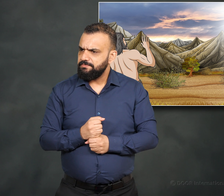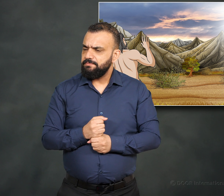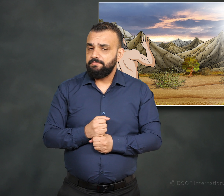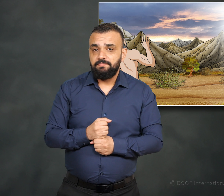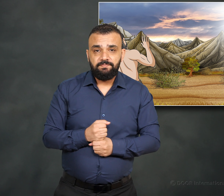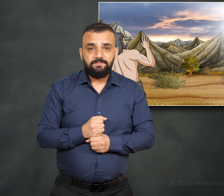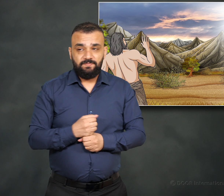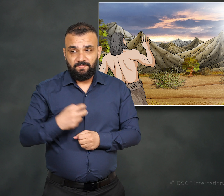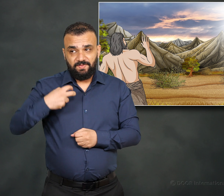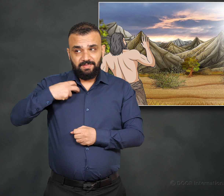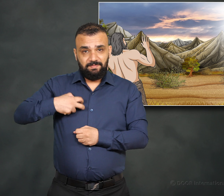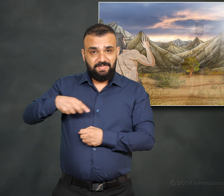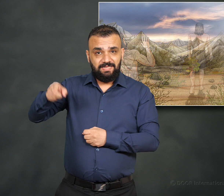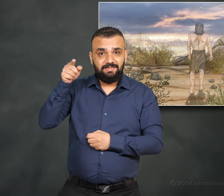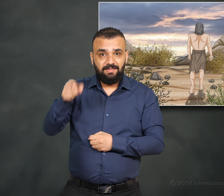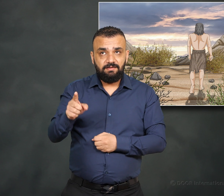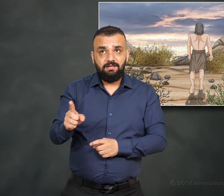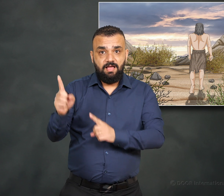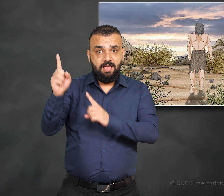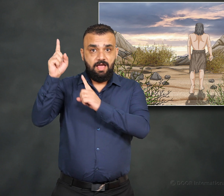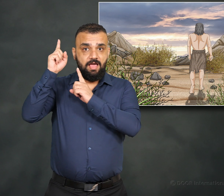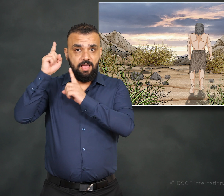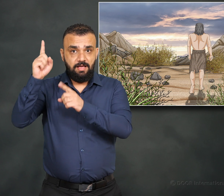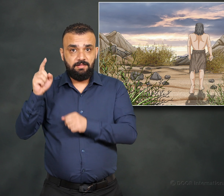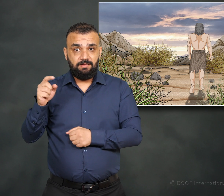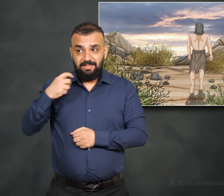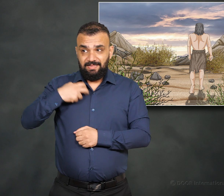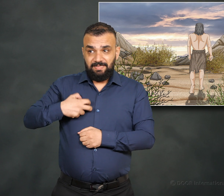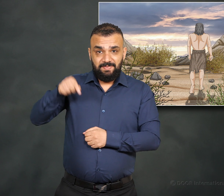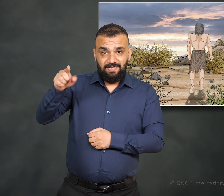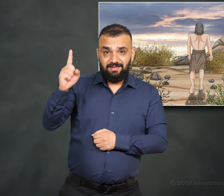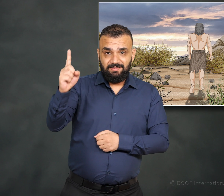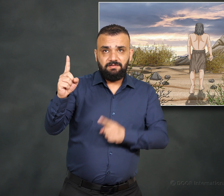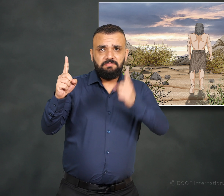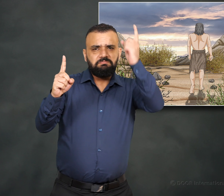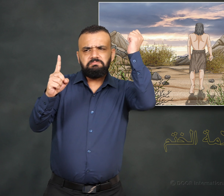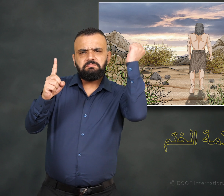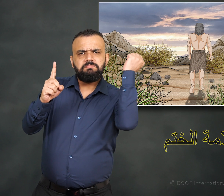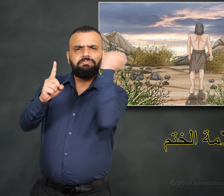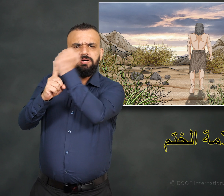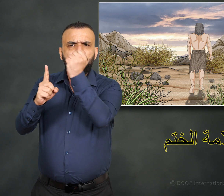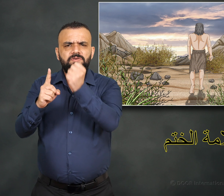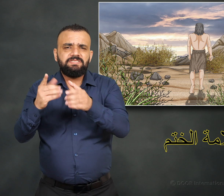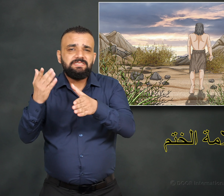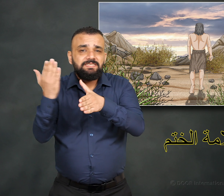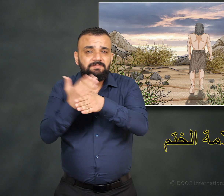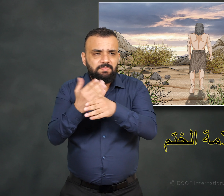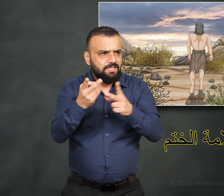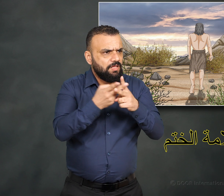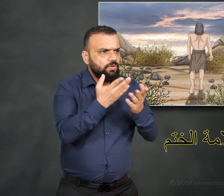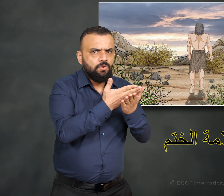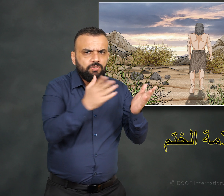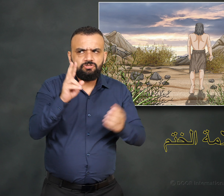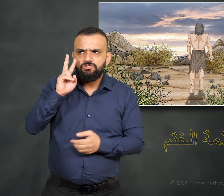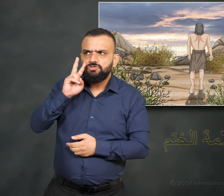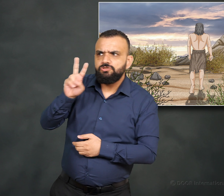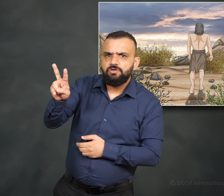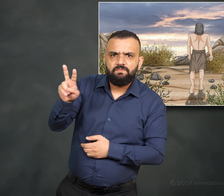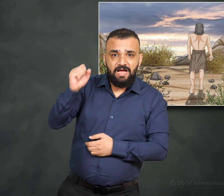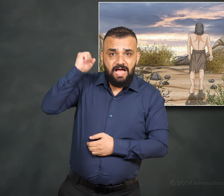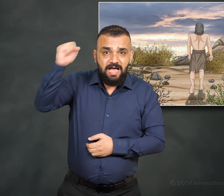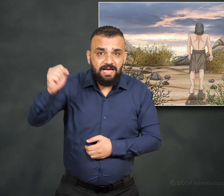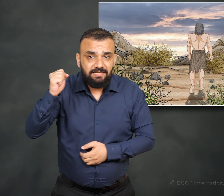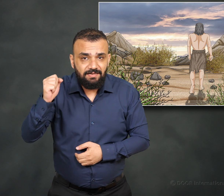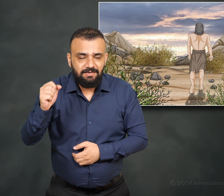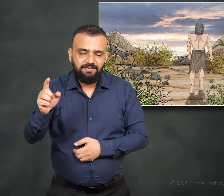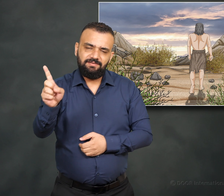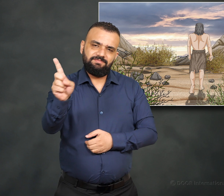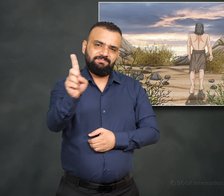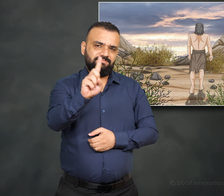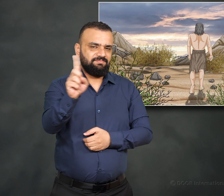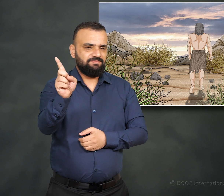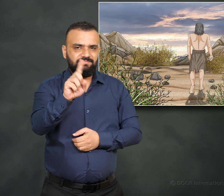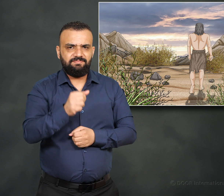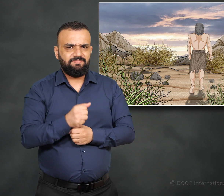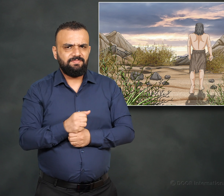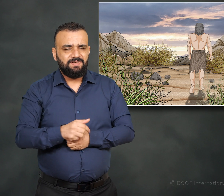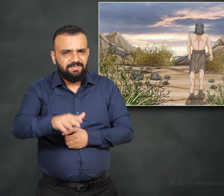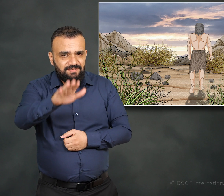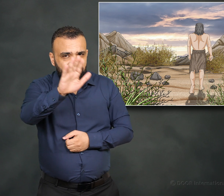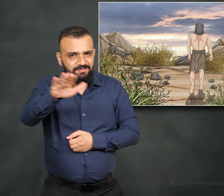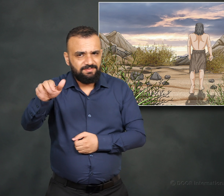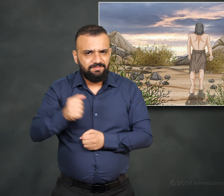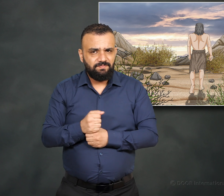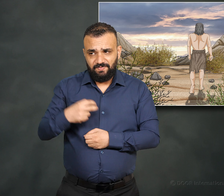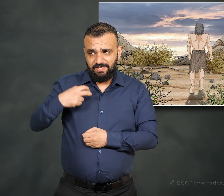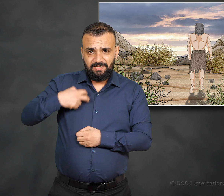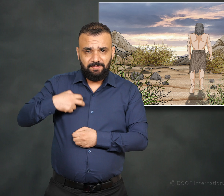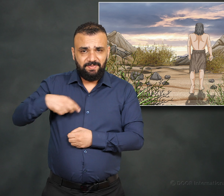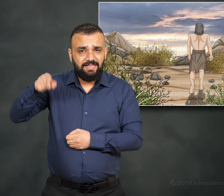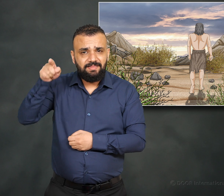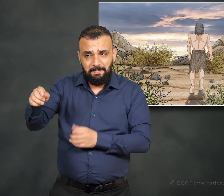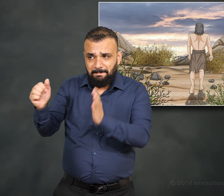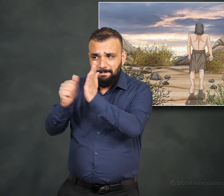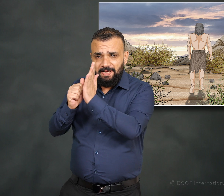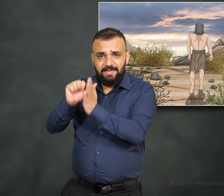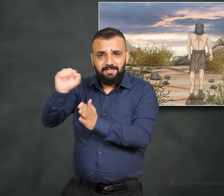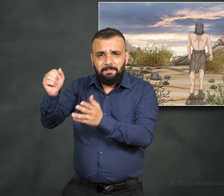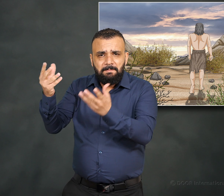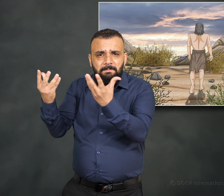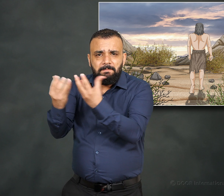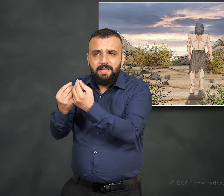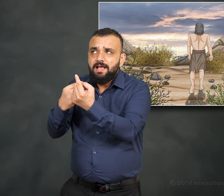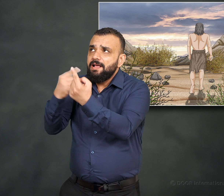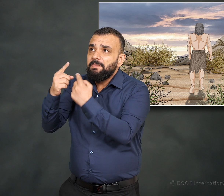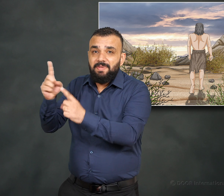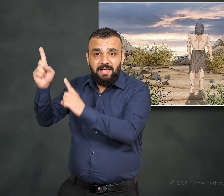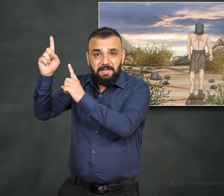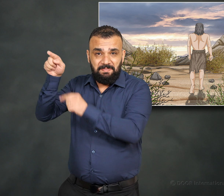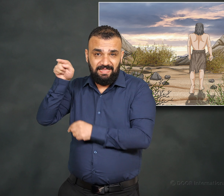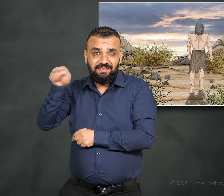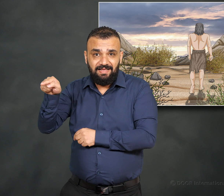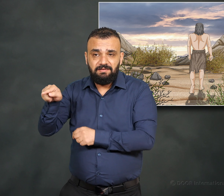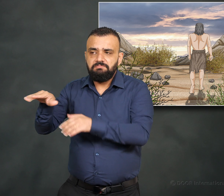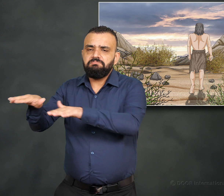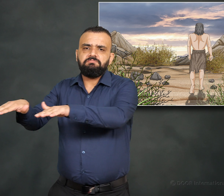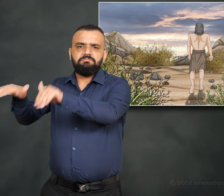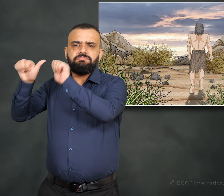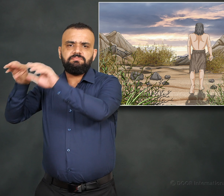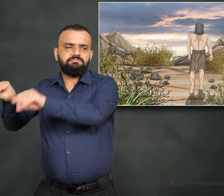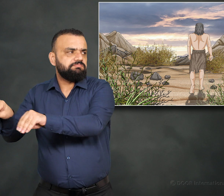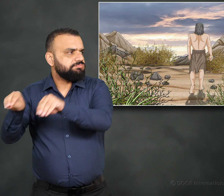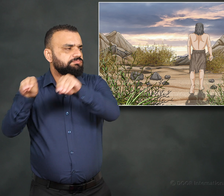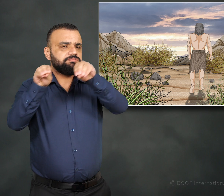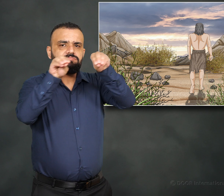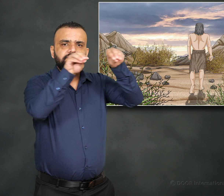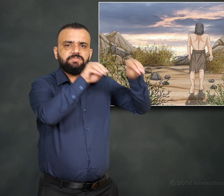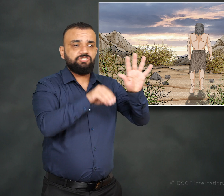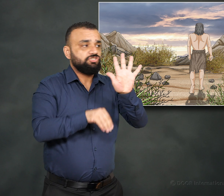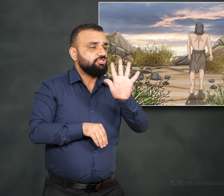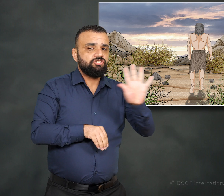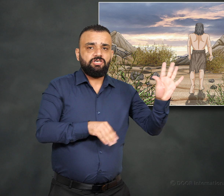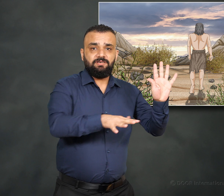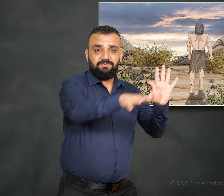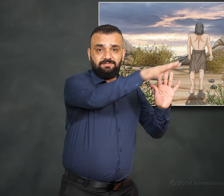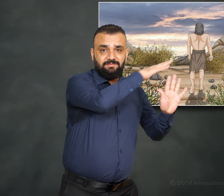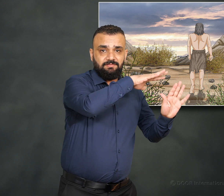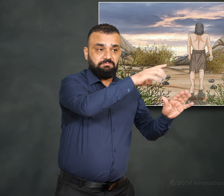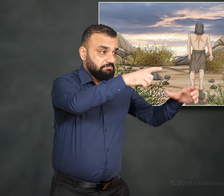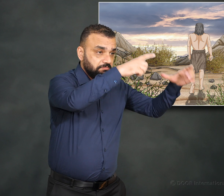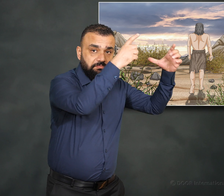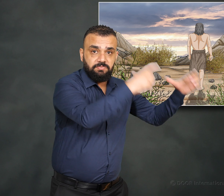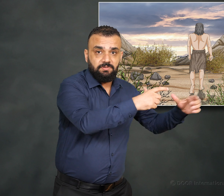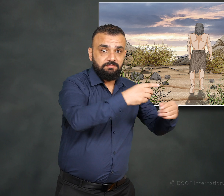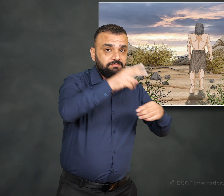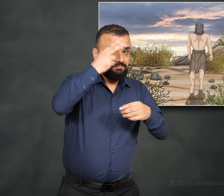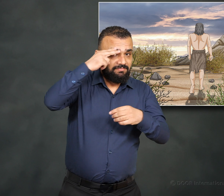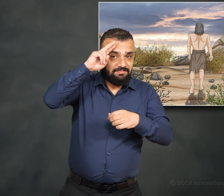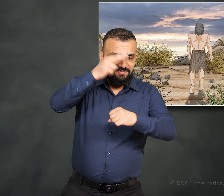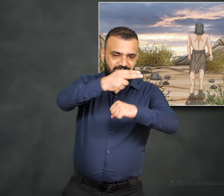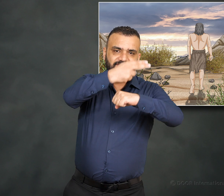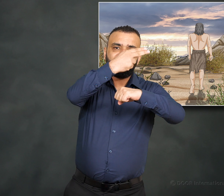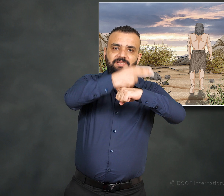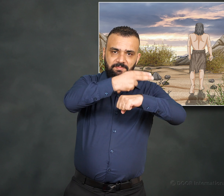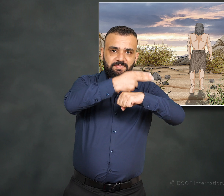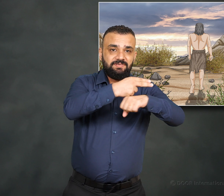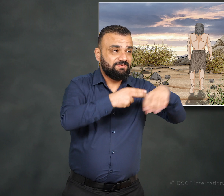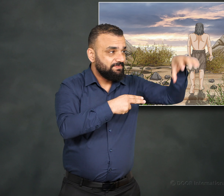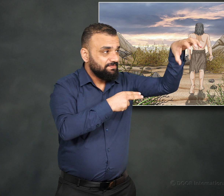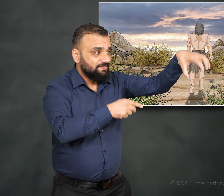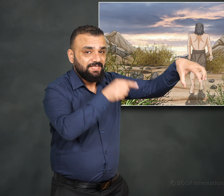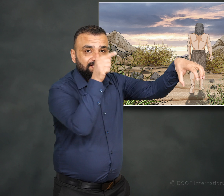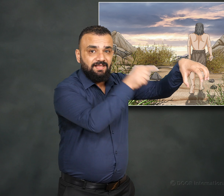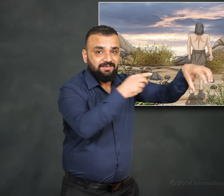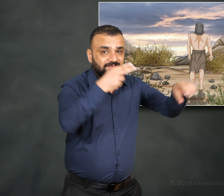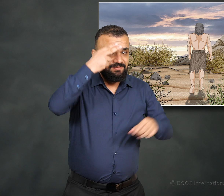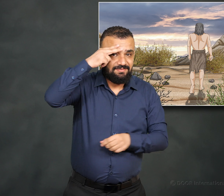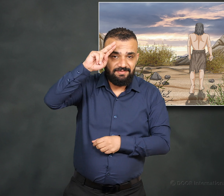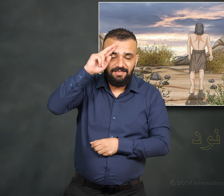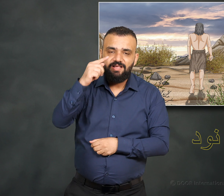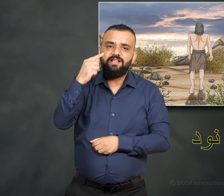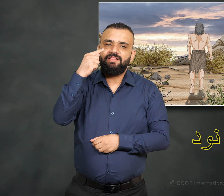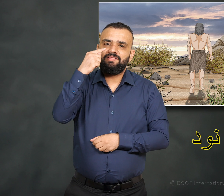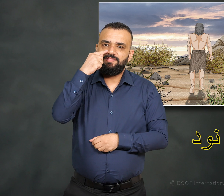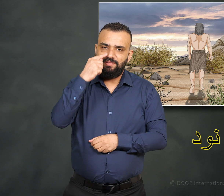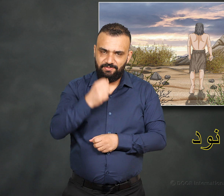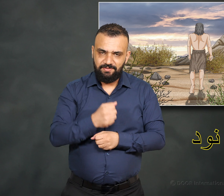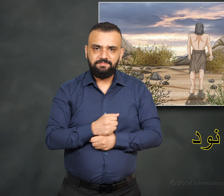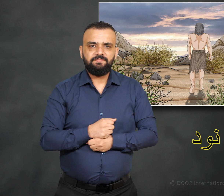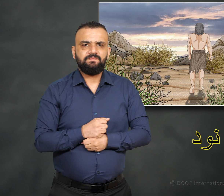And the LORD placed a mark on Cain, so that no one who found him would kill him.